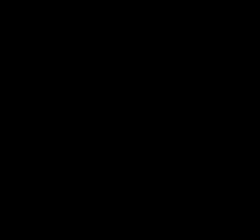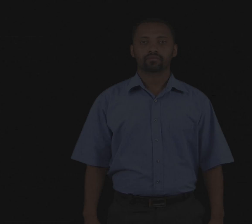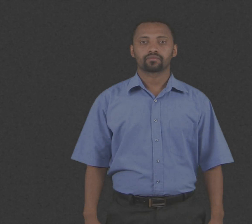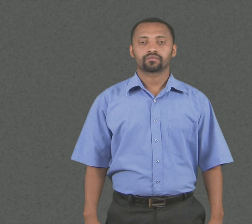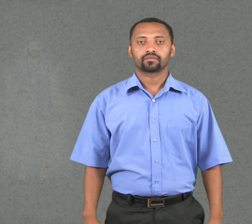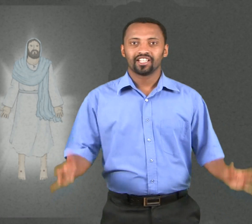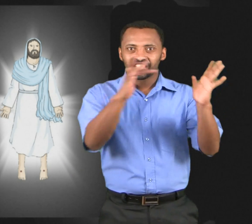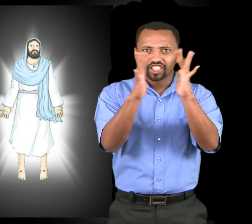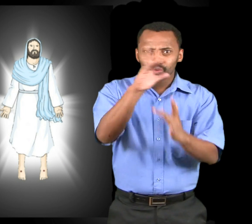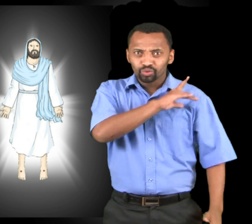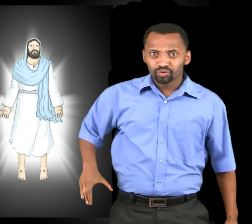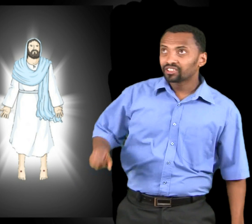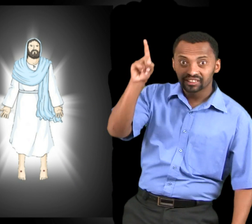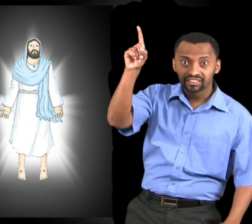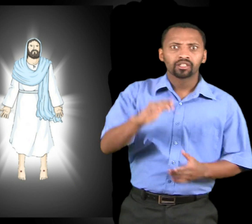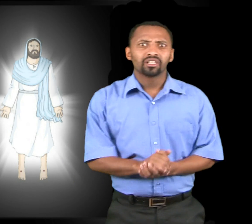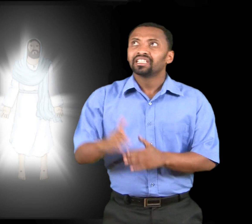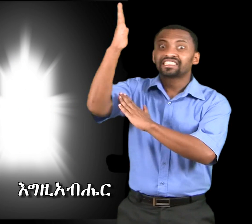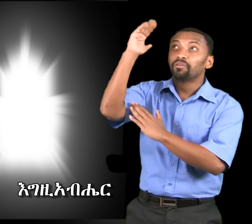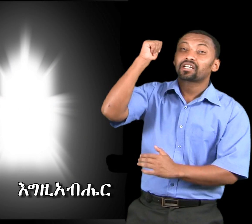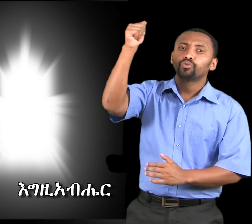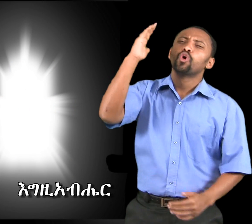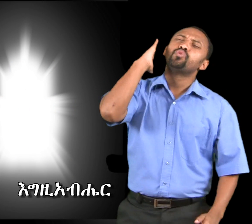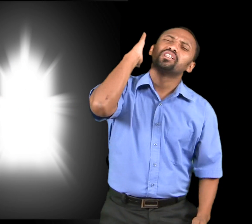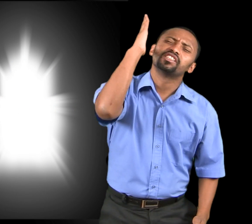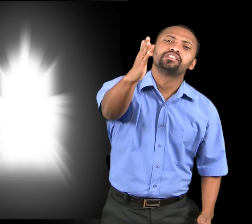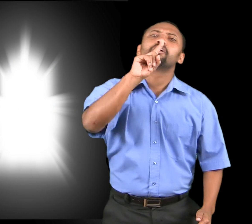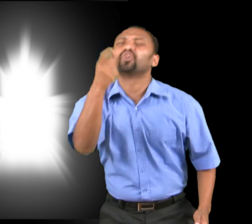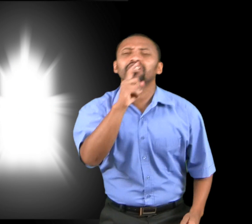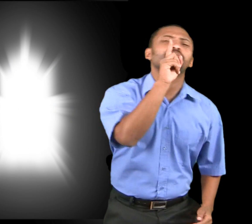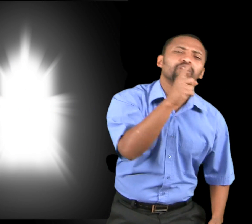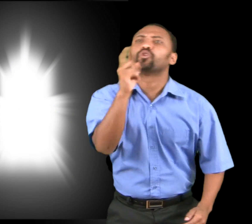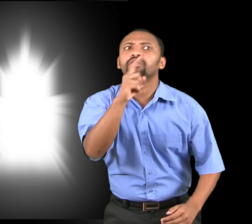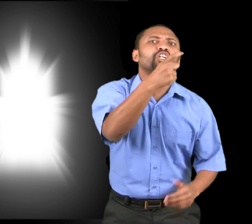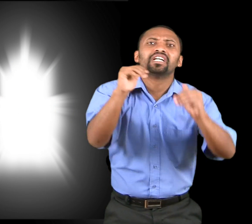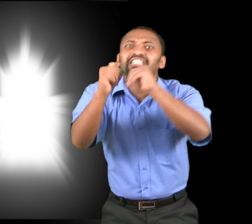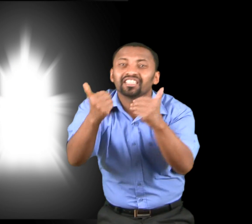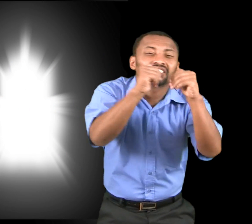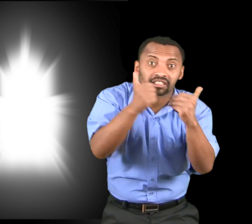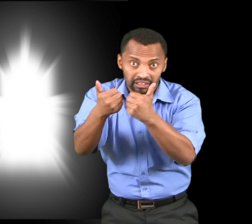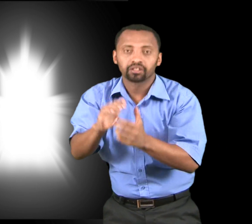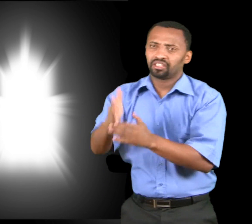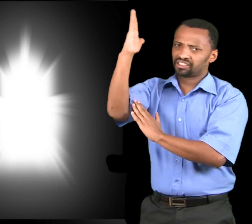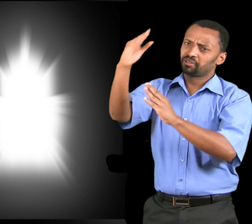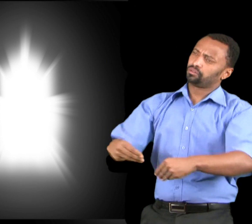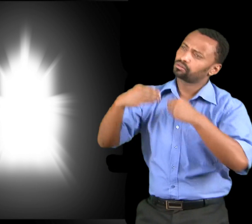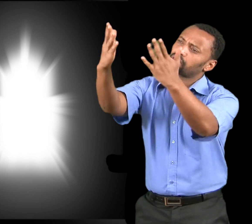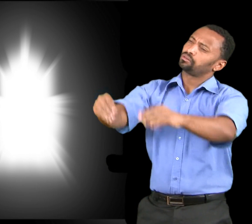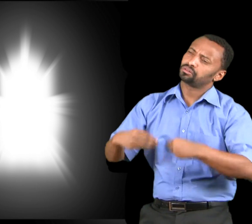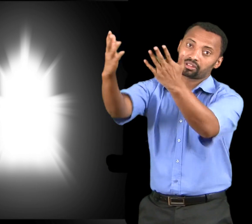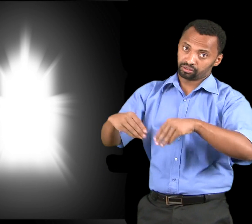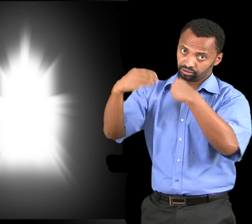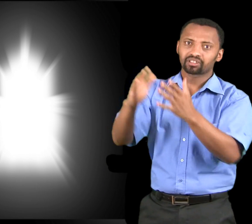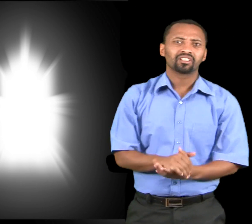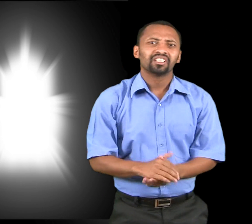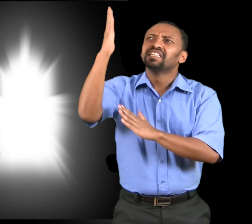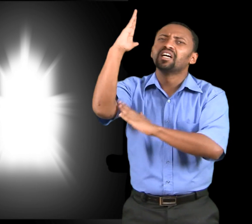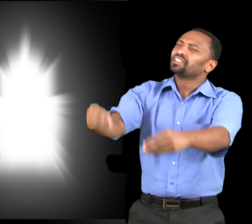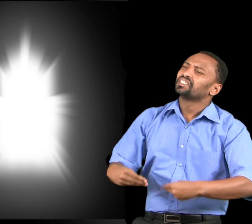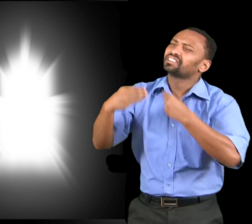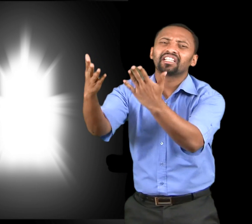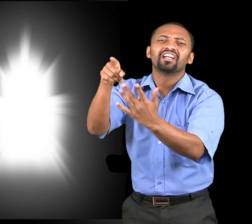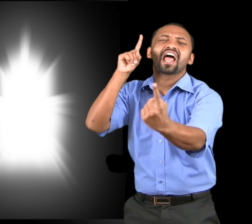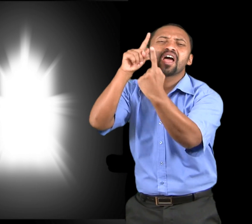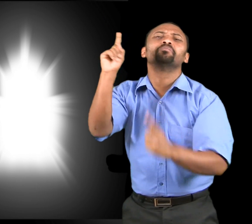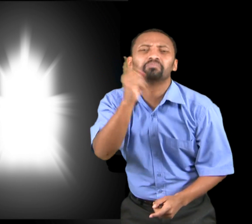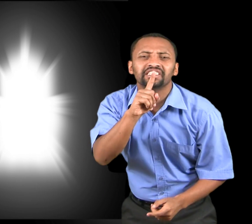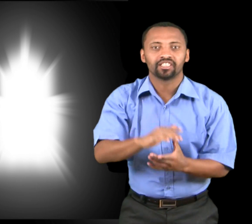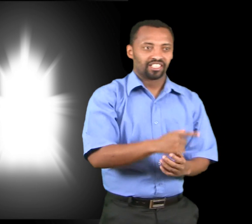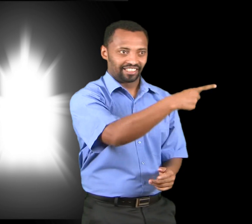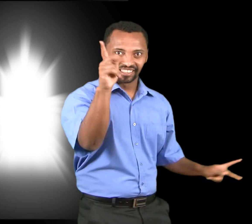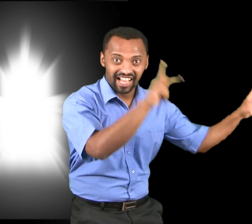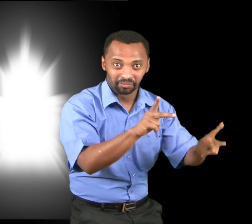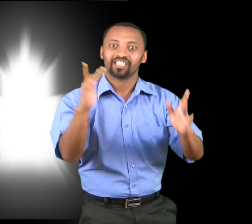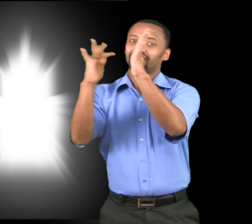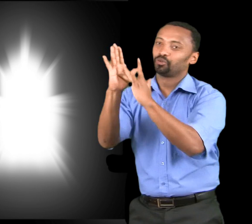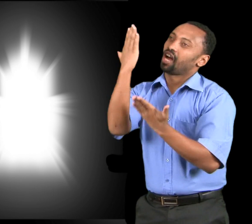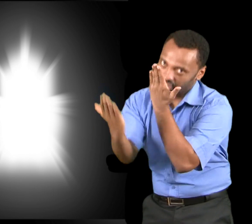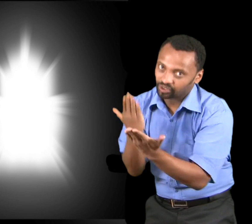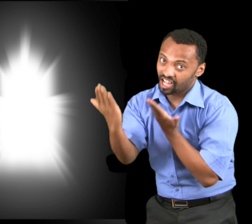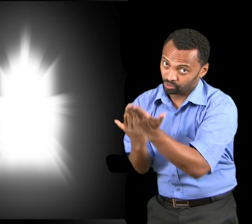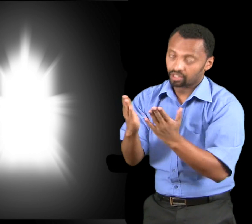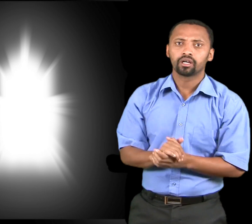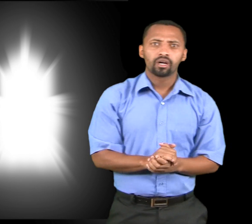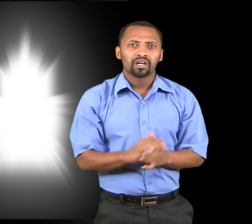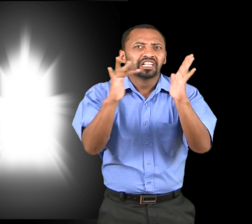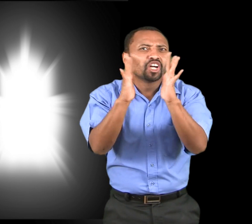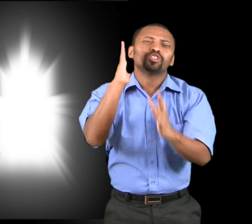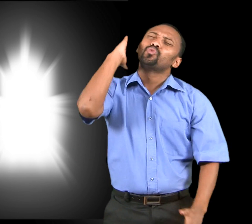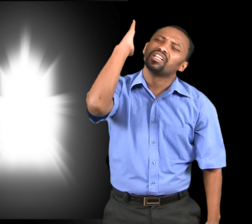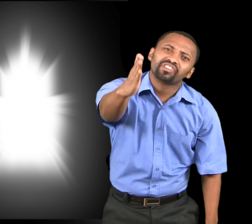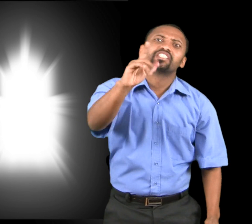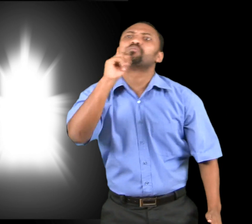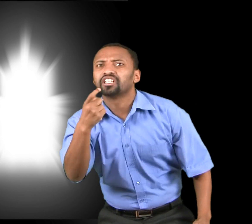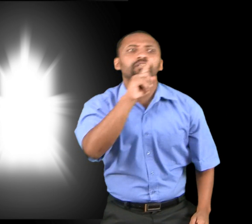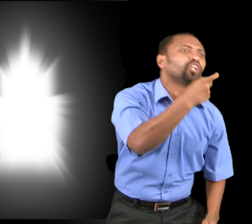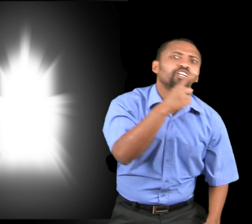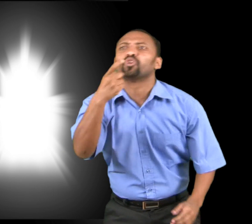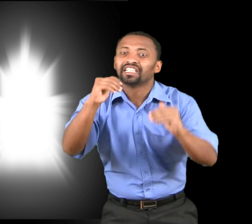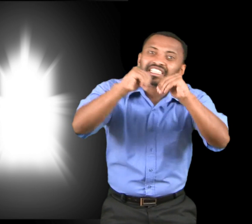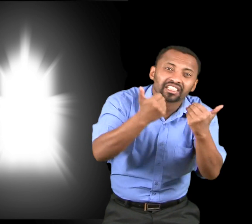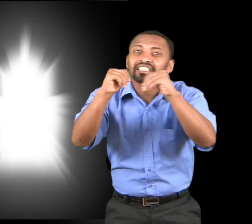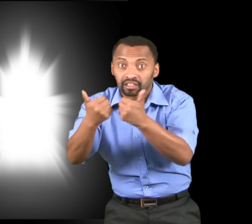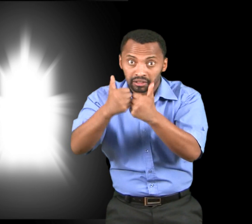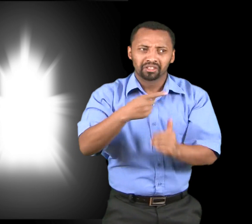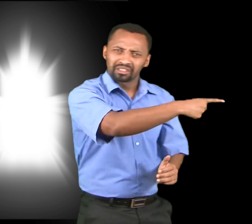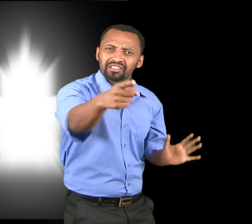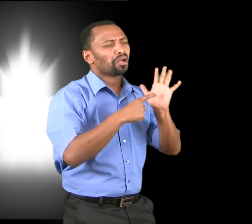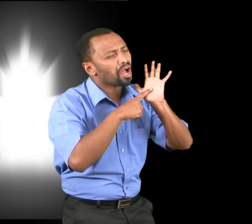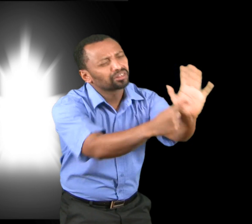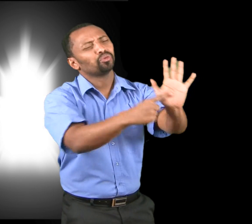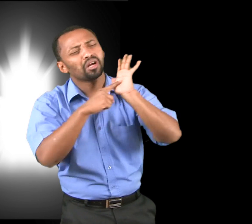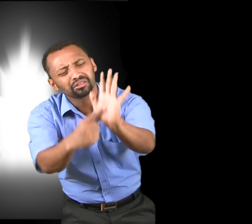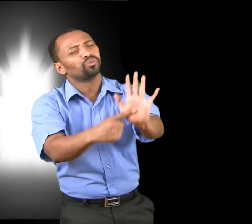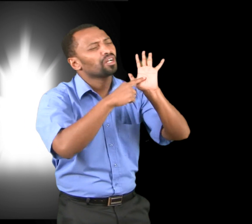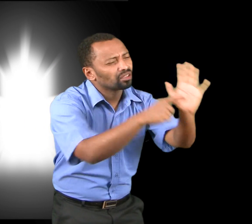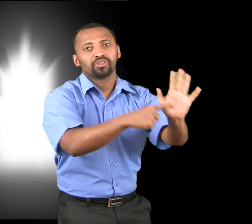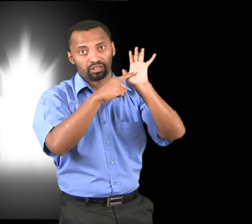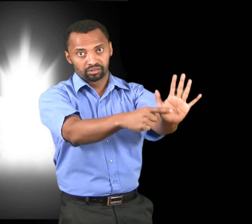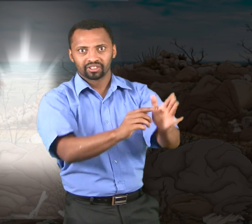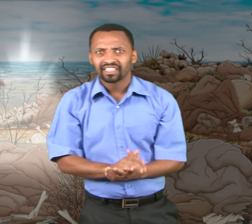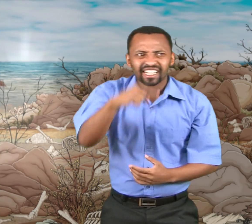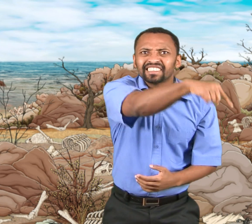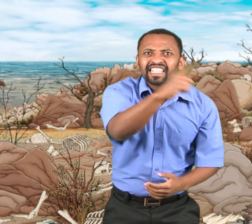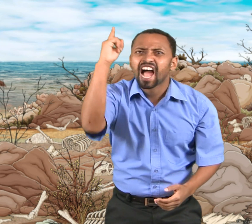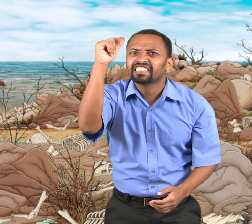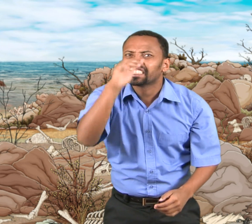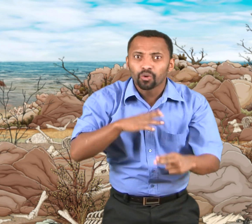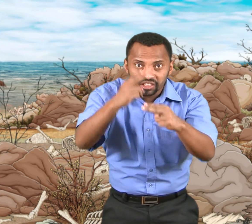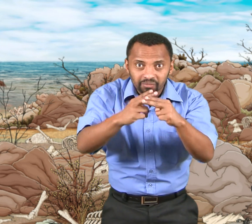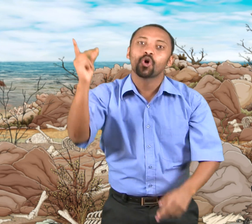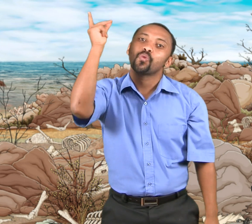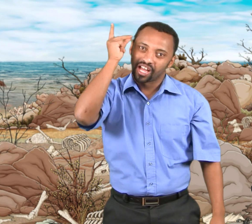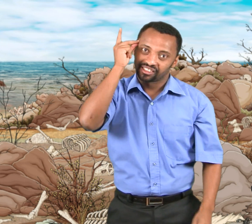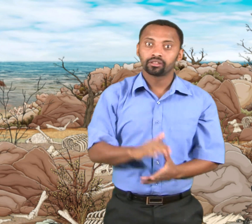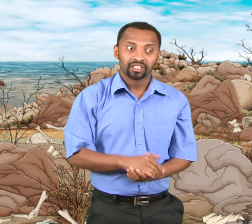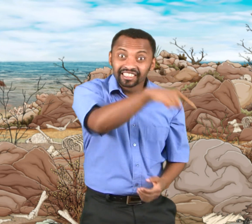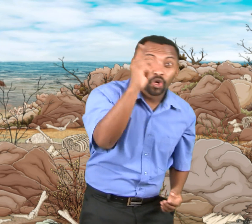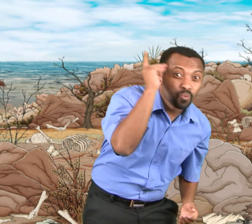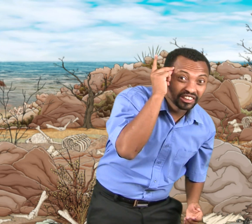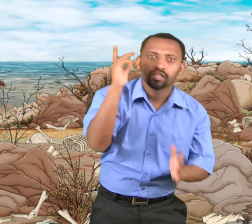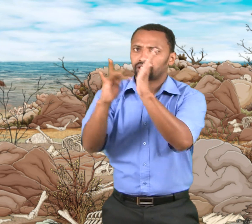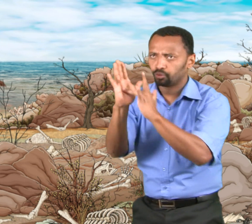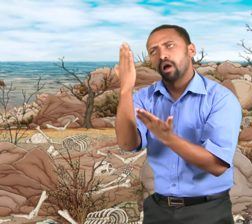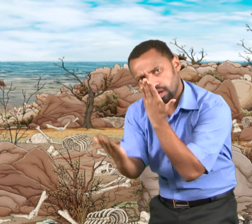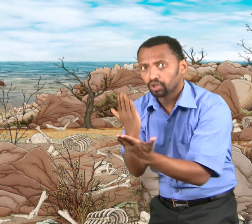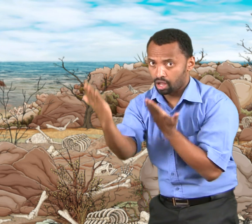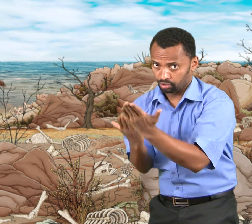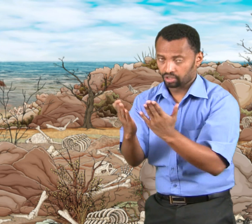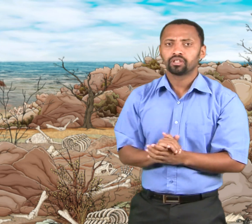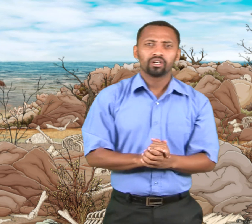This is the revelation of Jesus Christ, which God gave Him to show His servants what must soon come to pass.